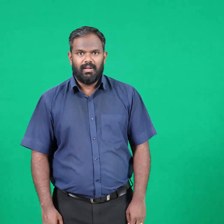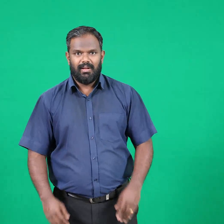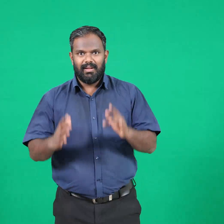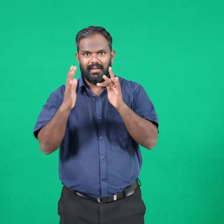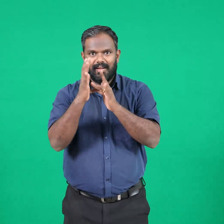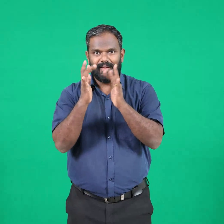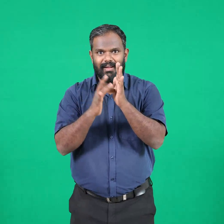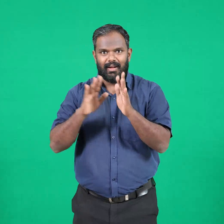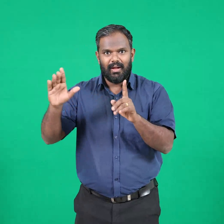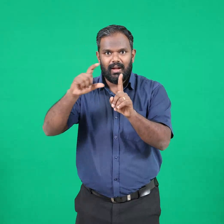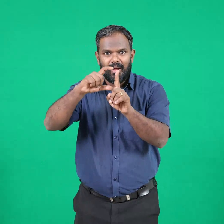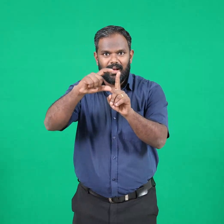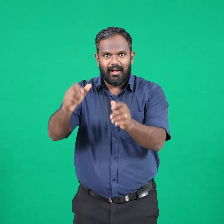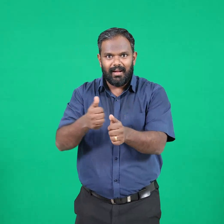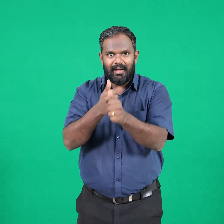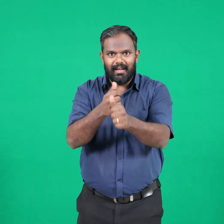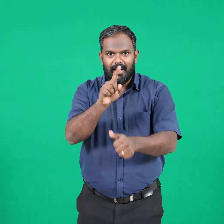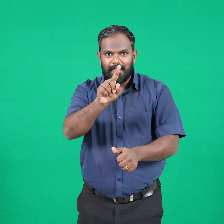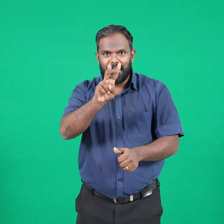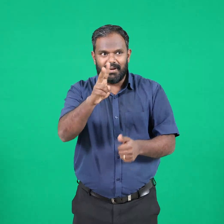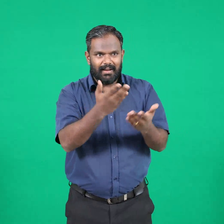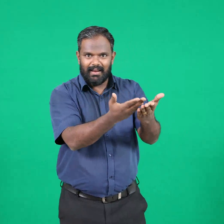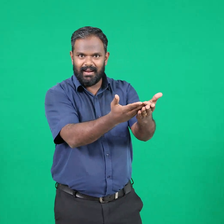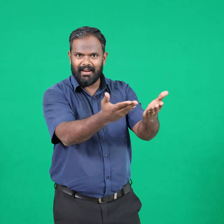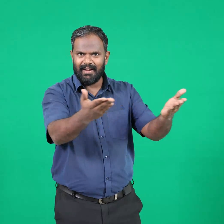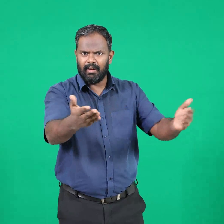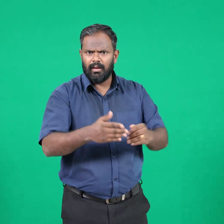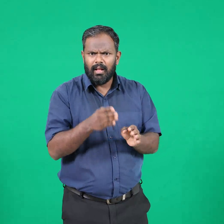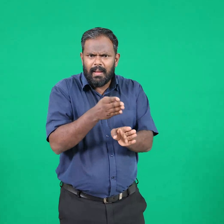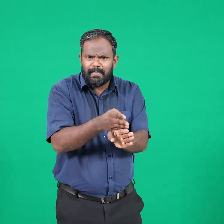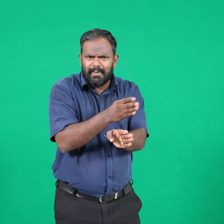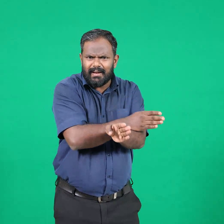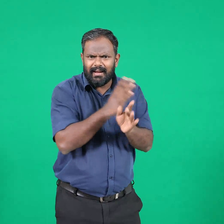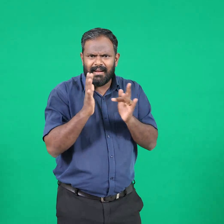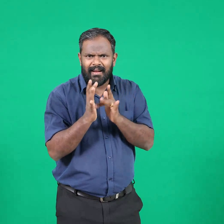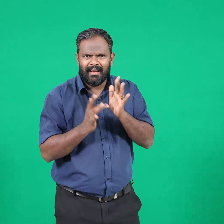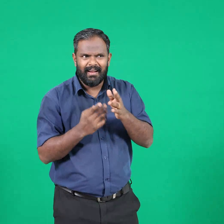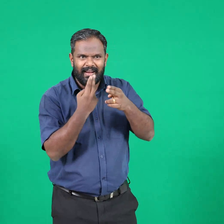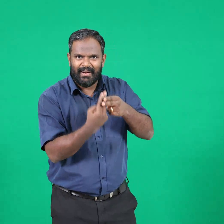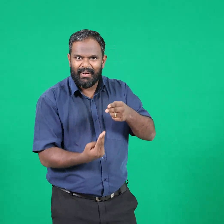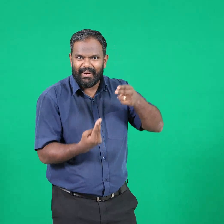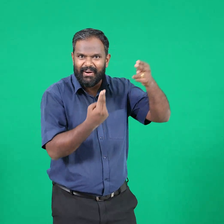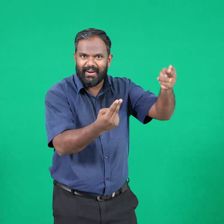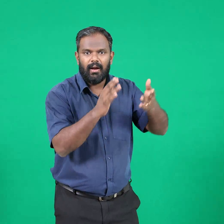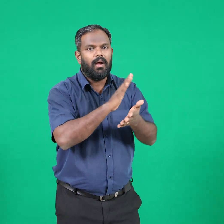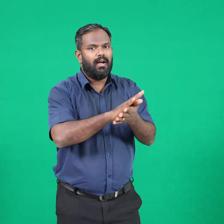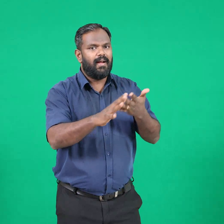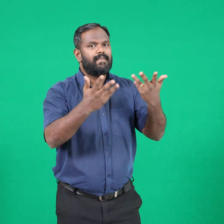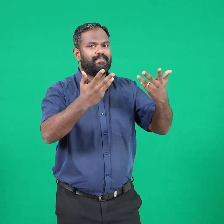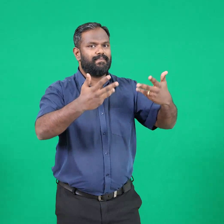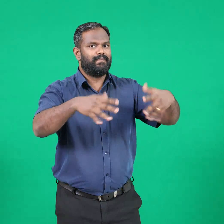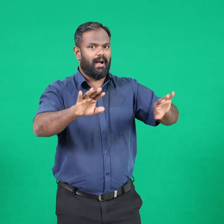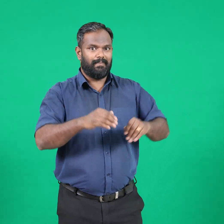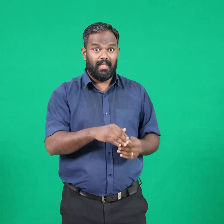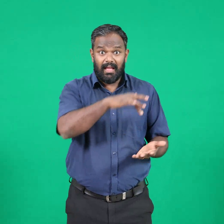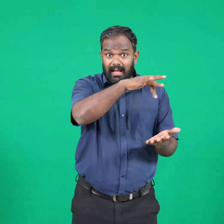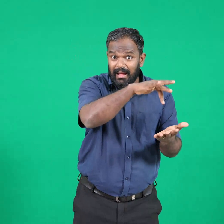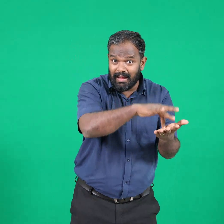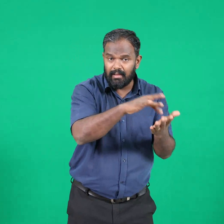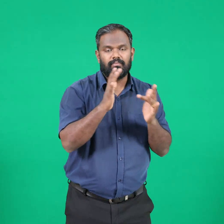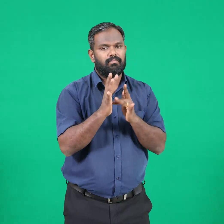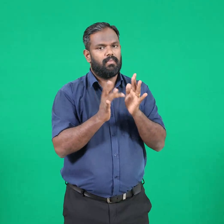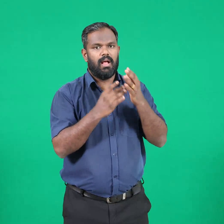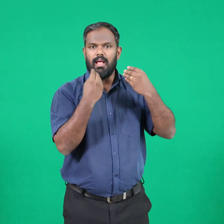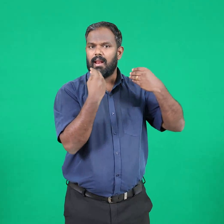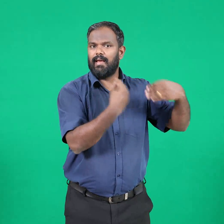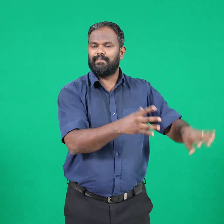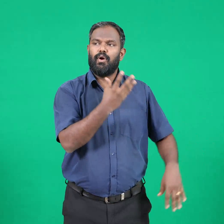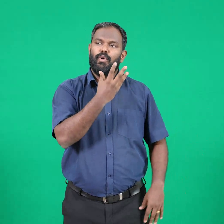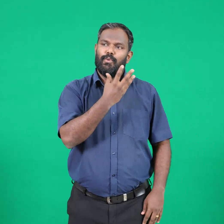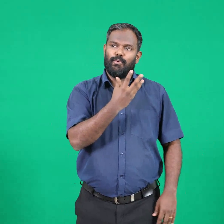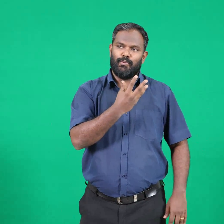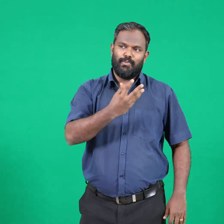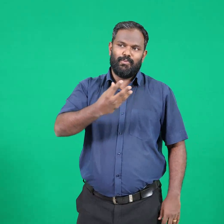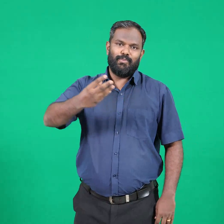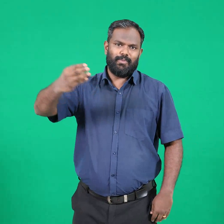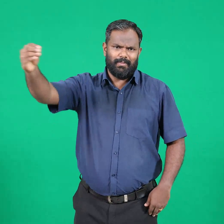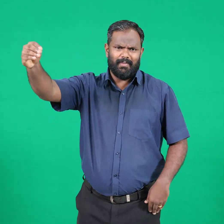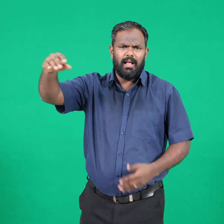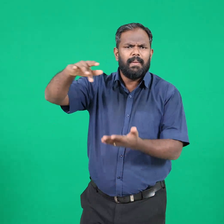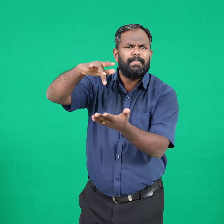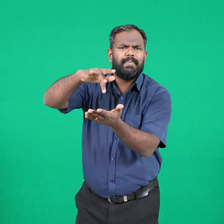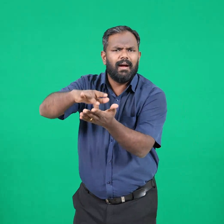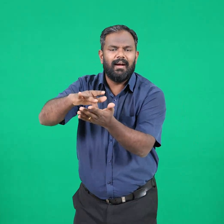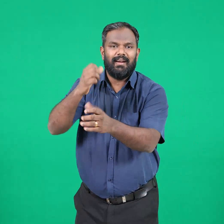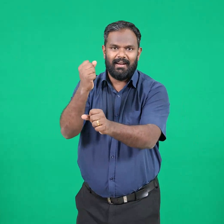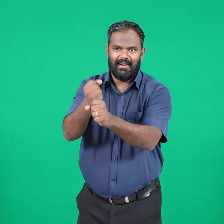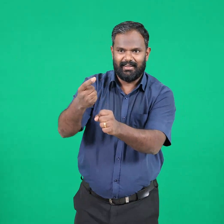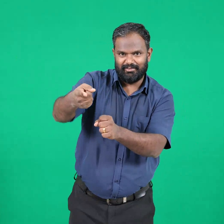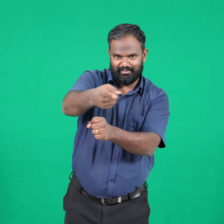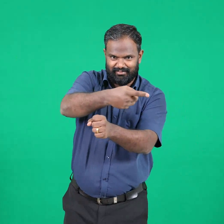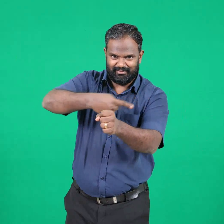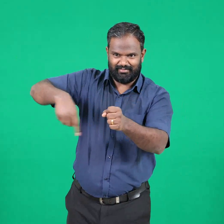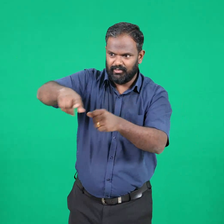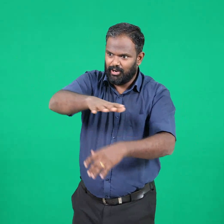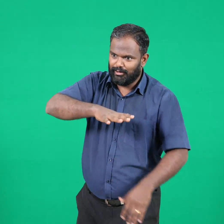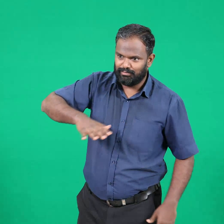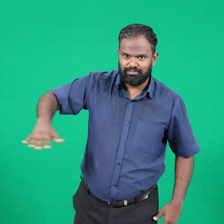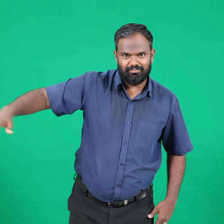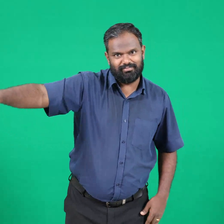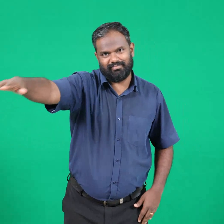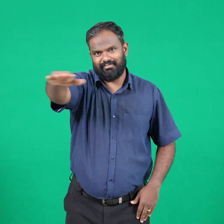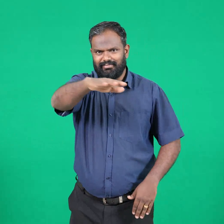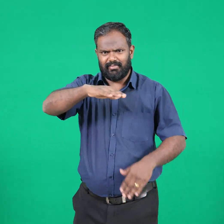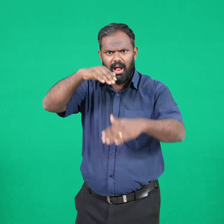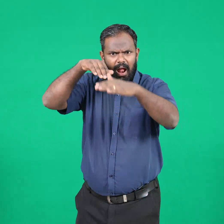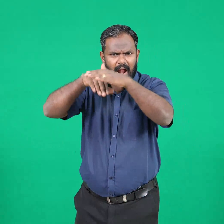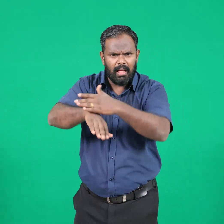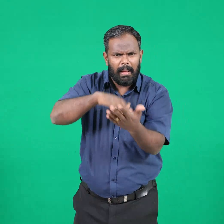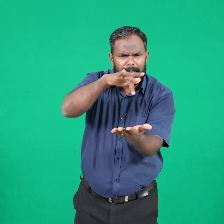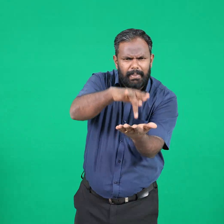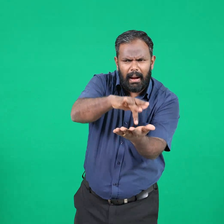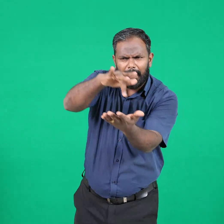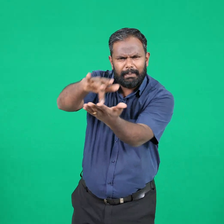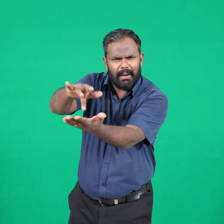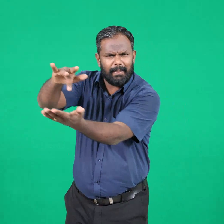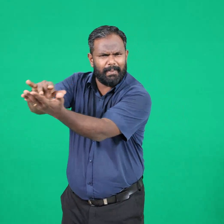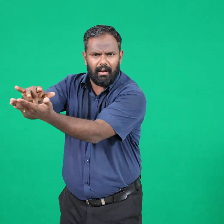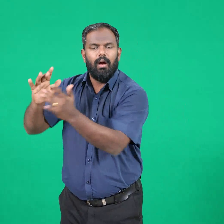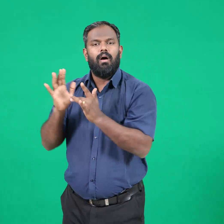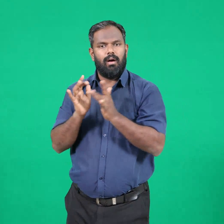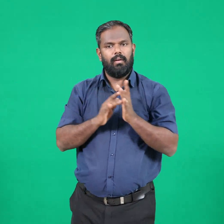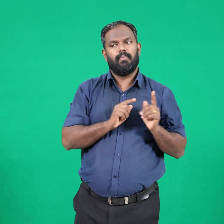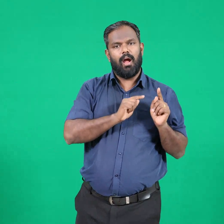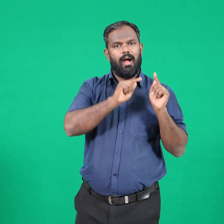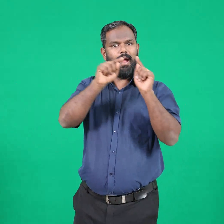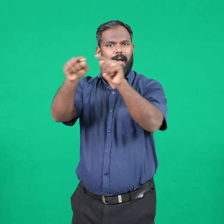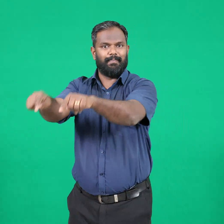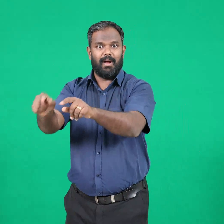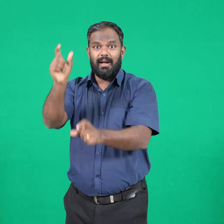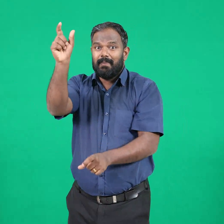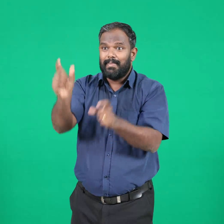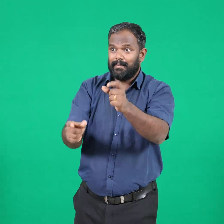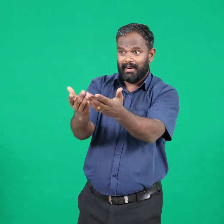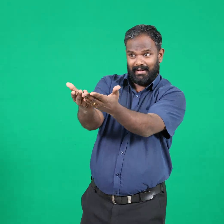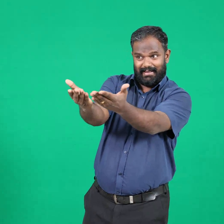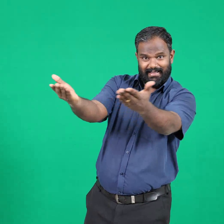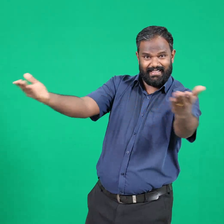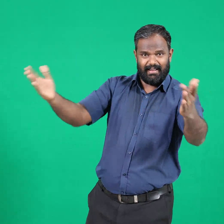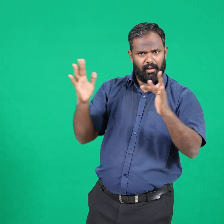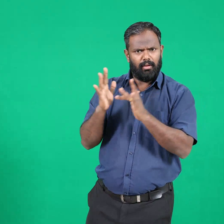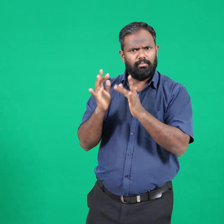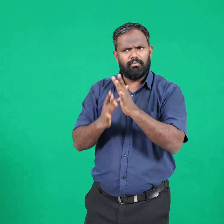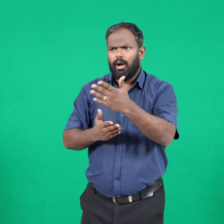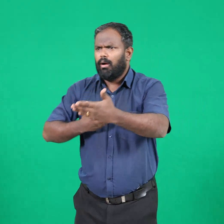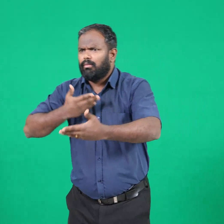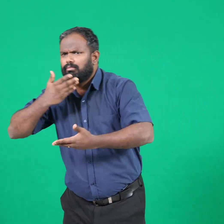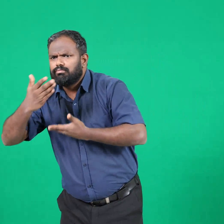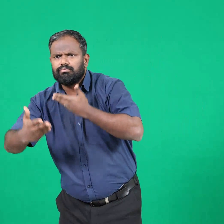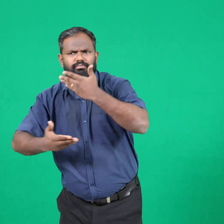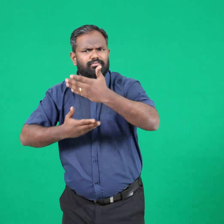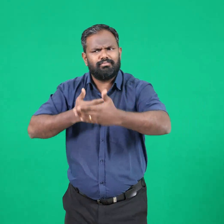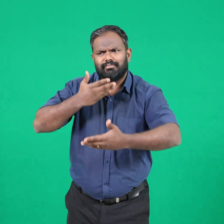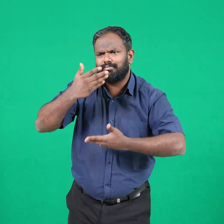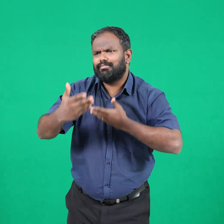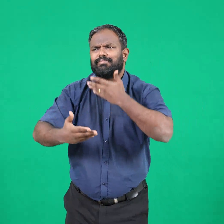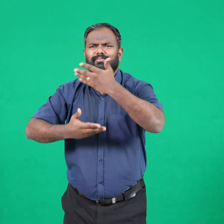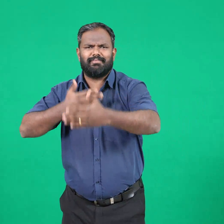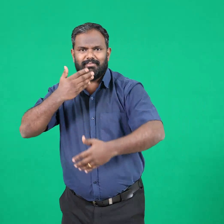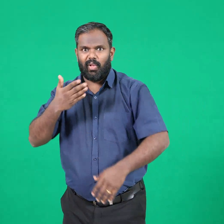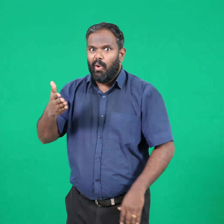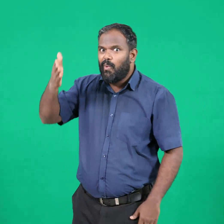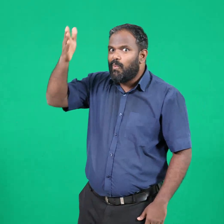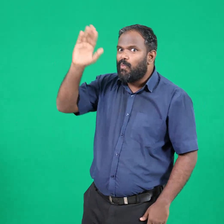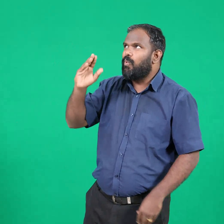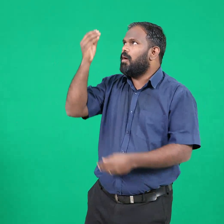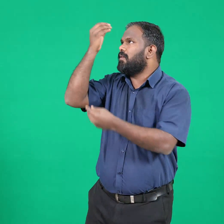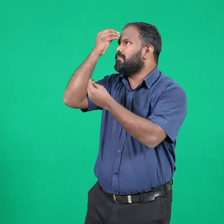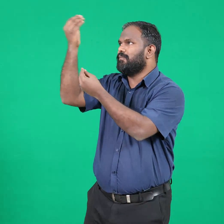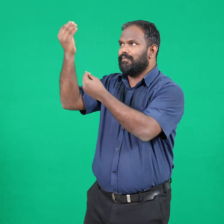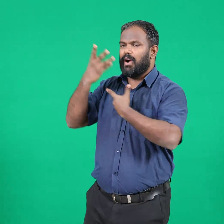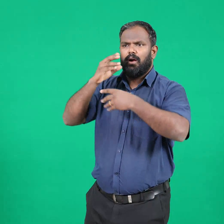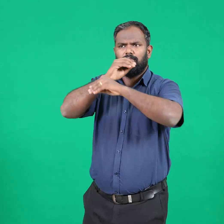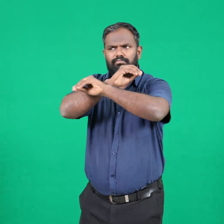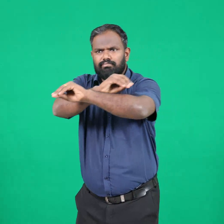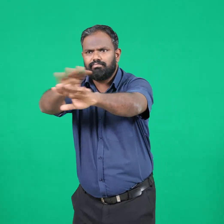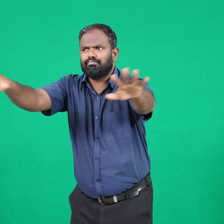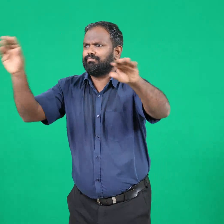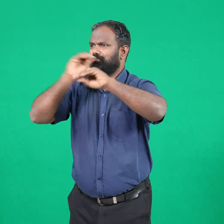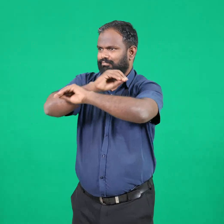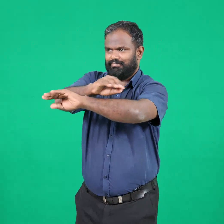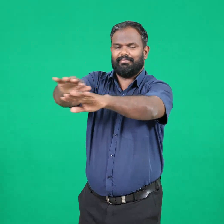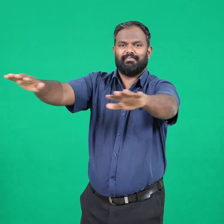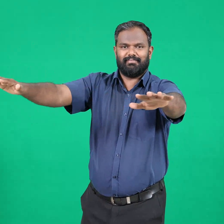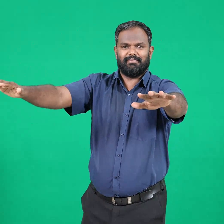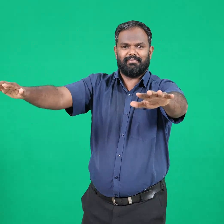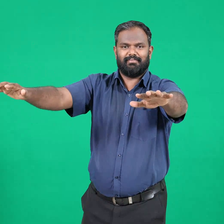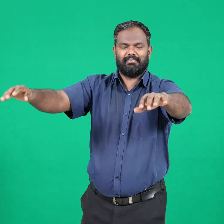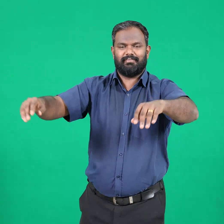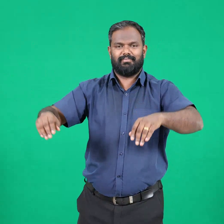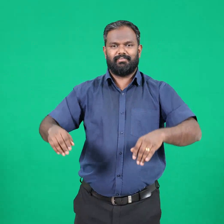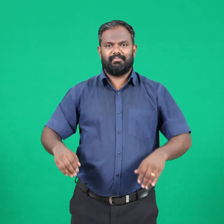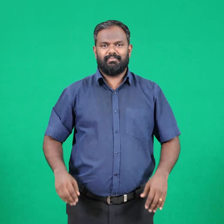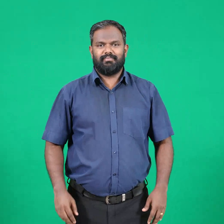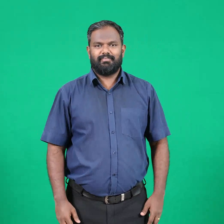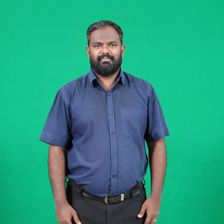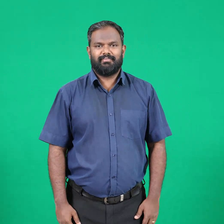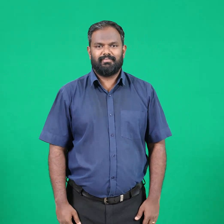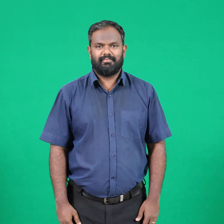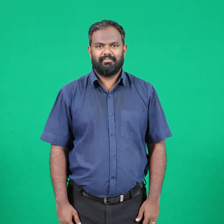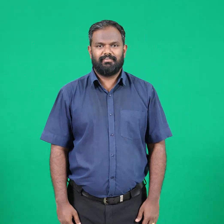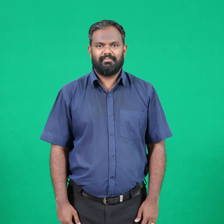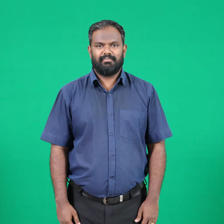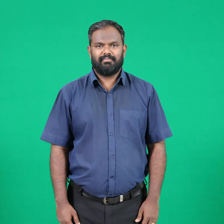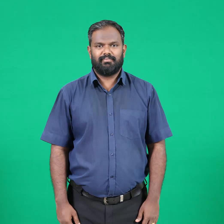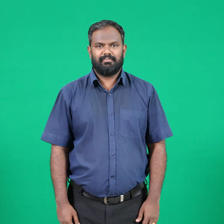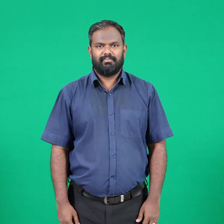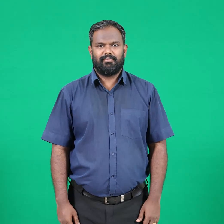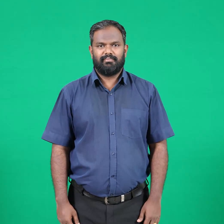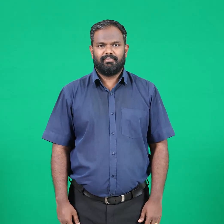After Jesus had finished instructing His twelve disciples, He went on from there to teach and preach in their cities.